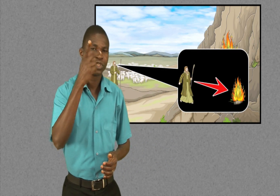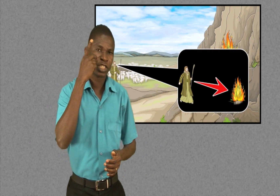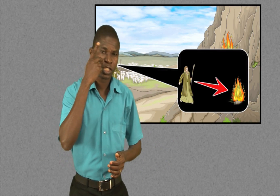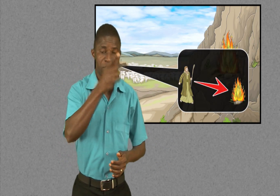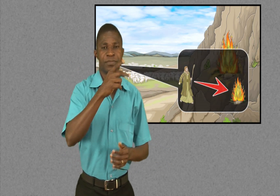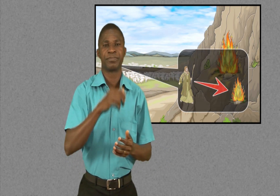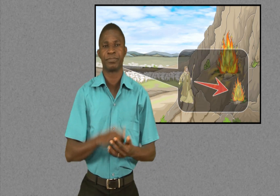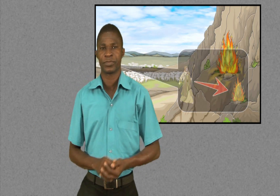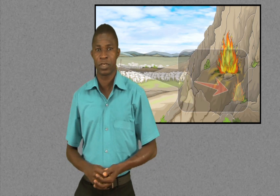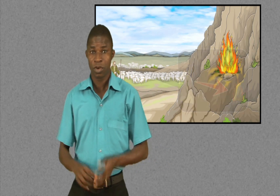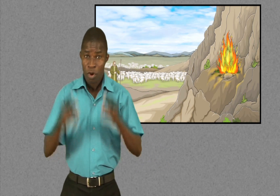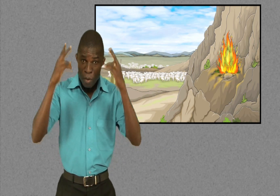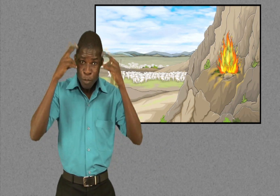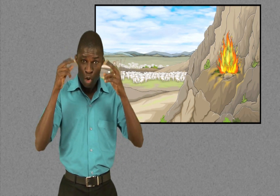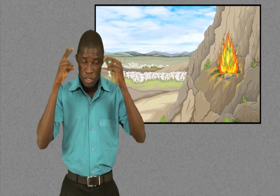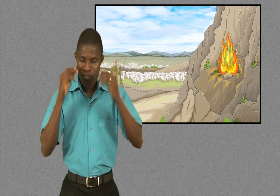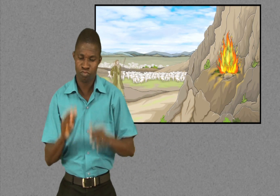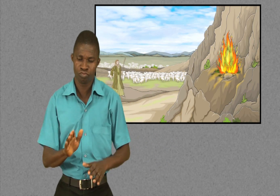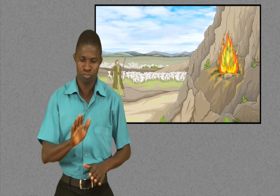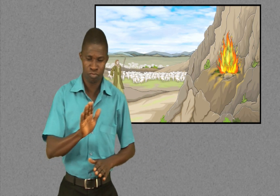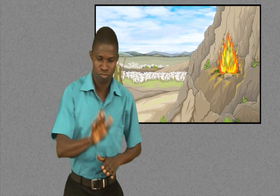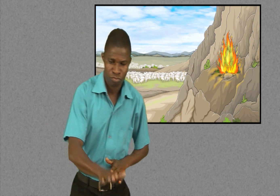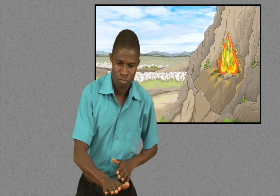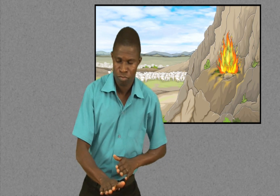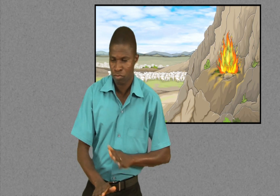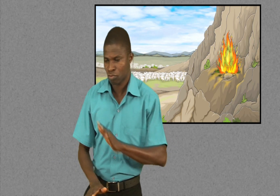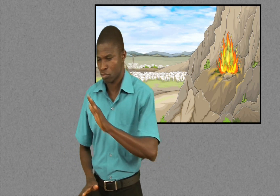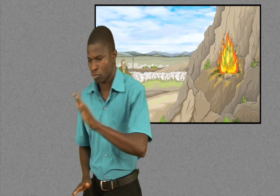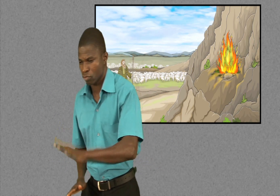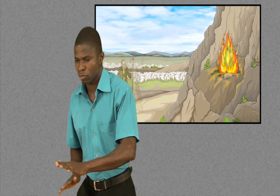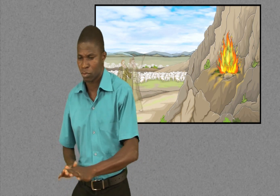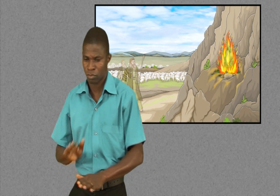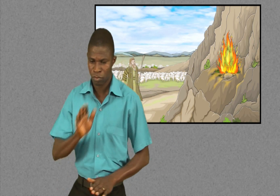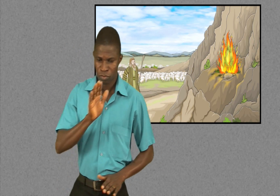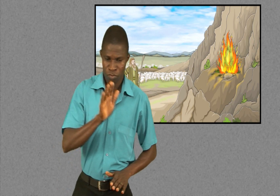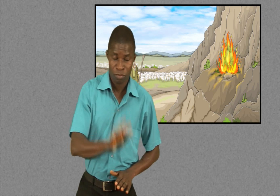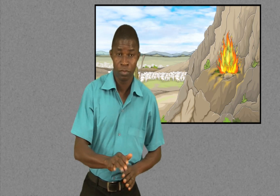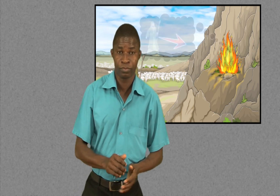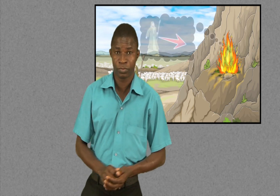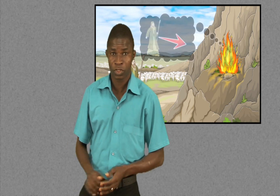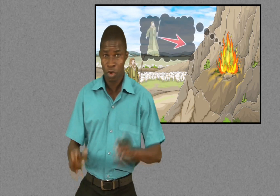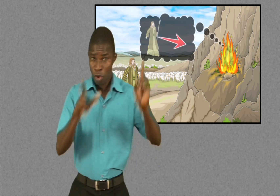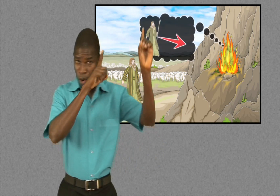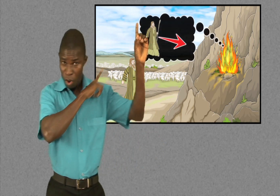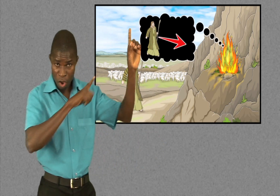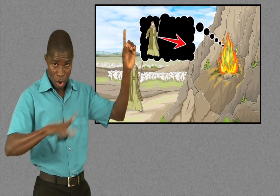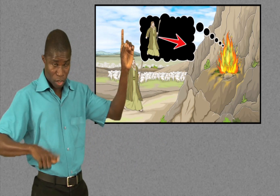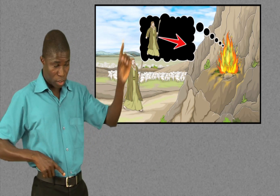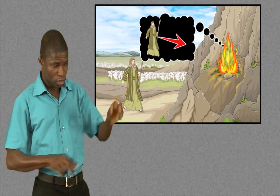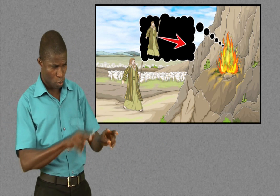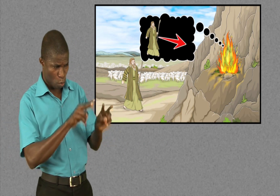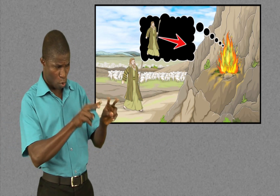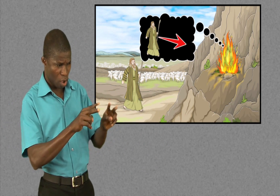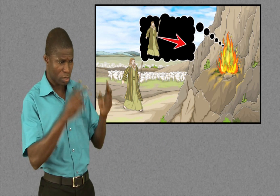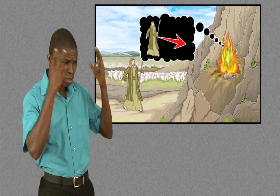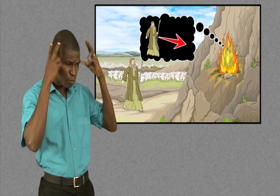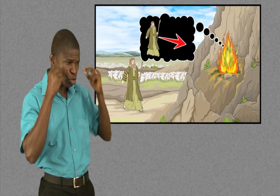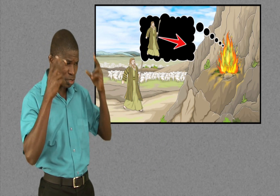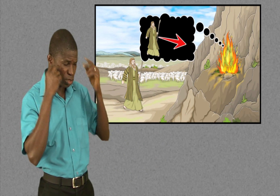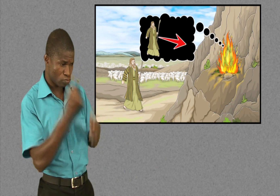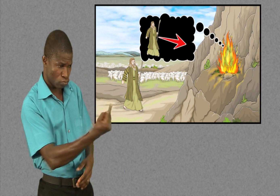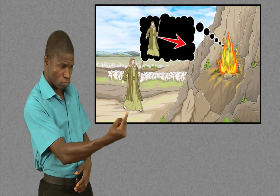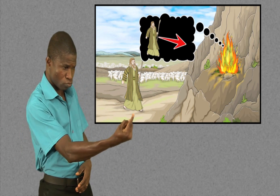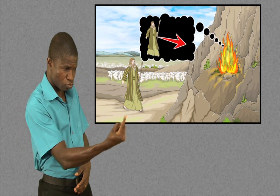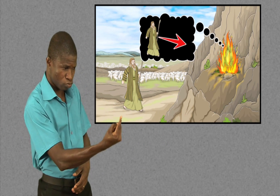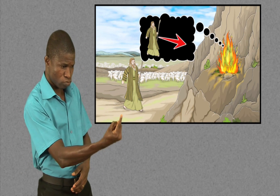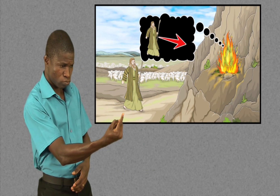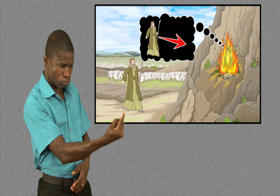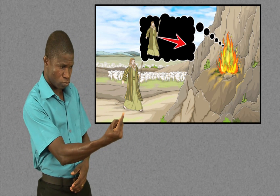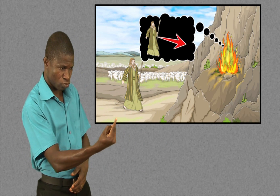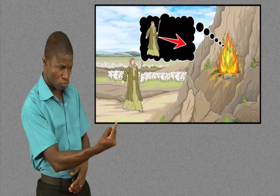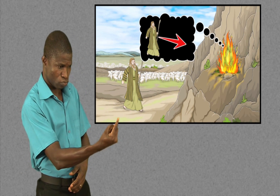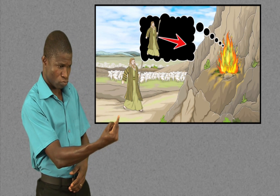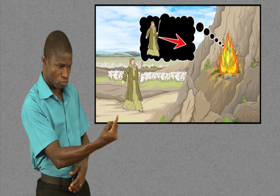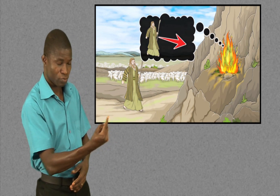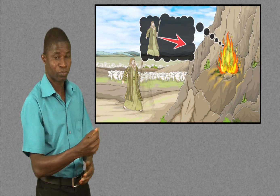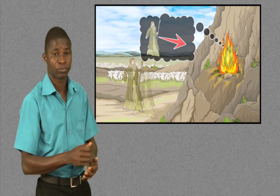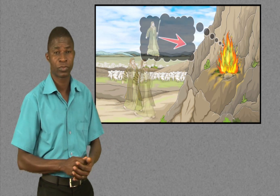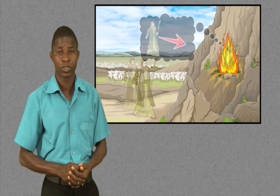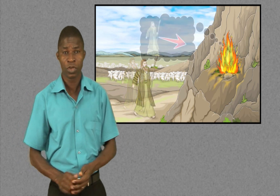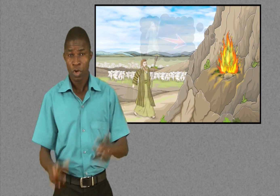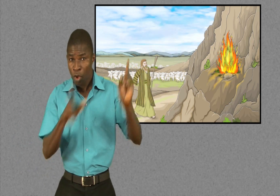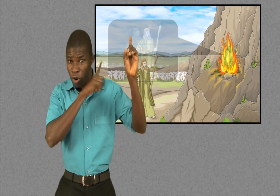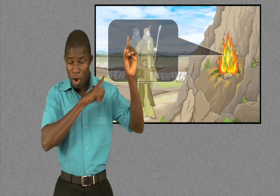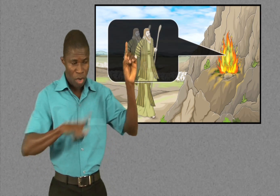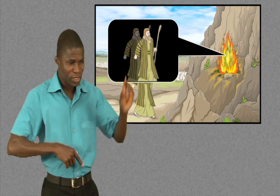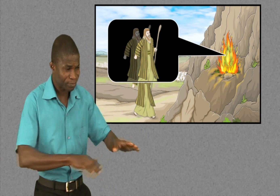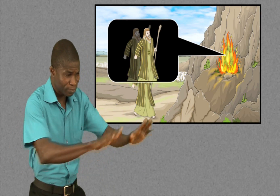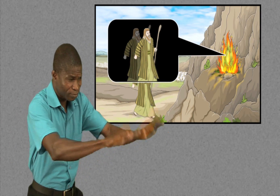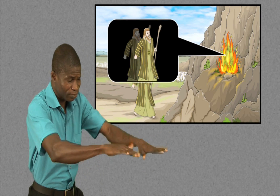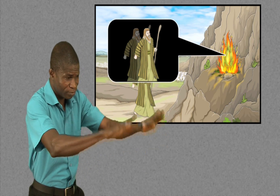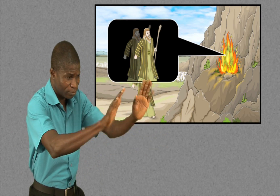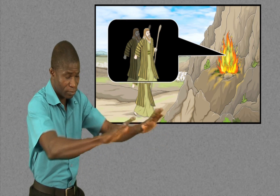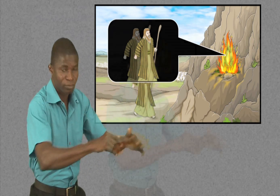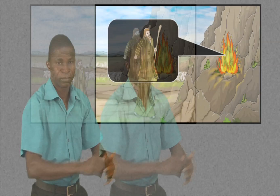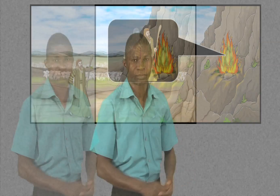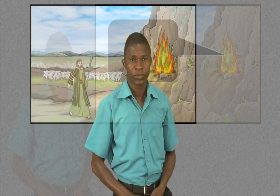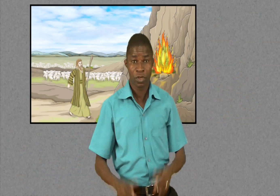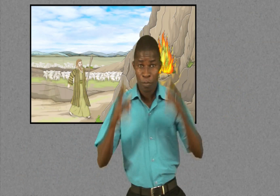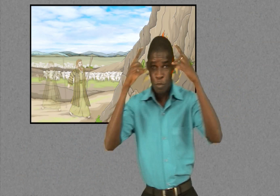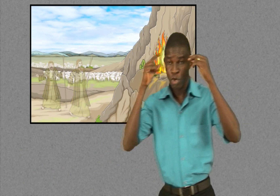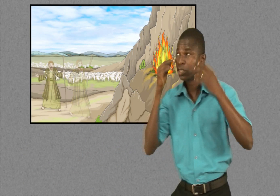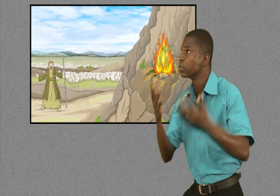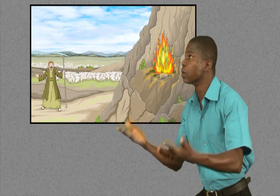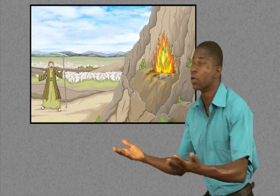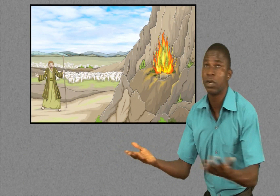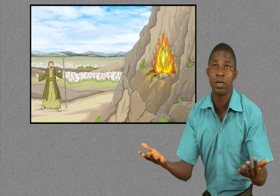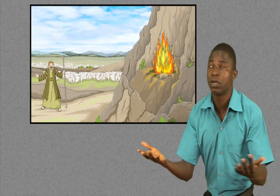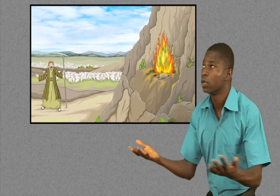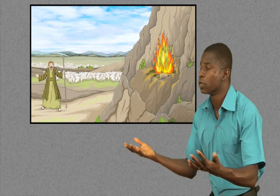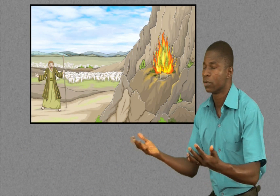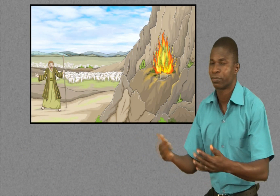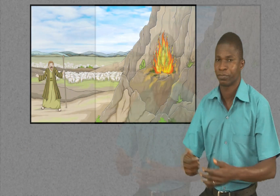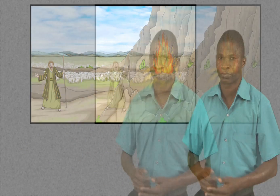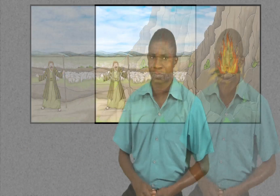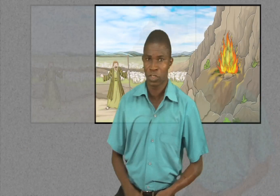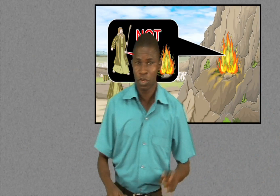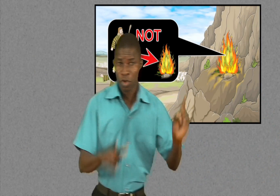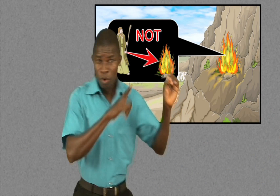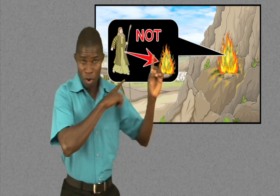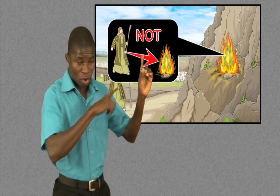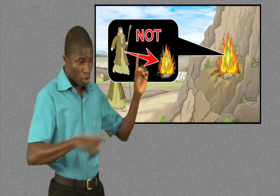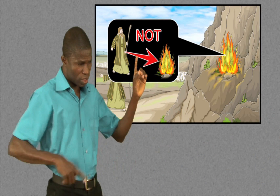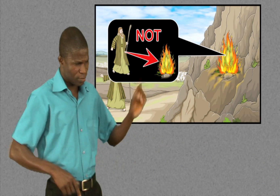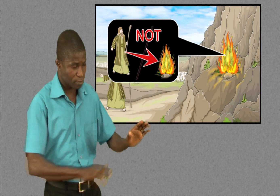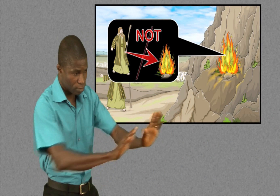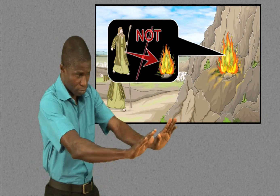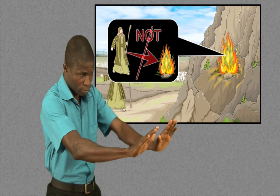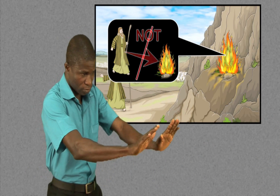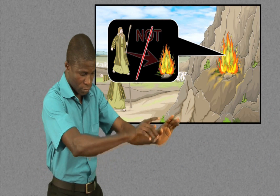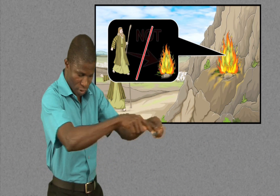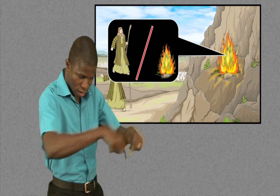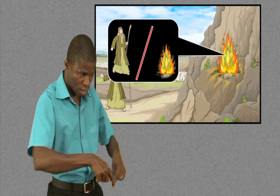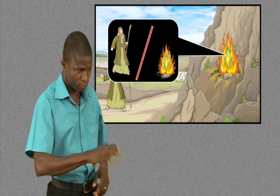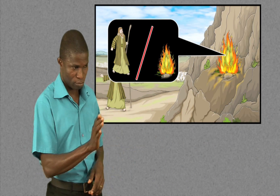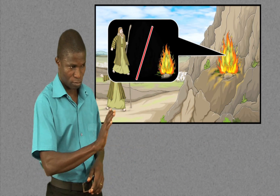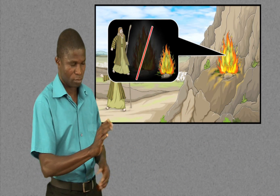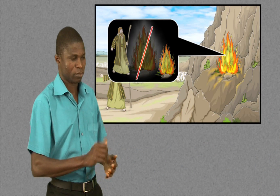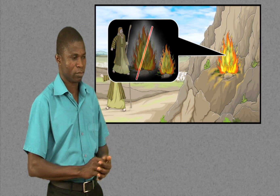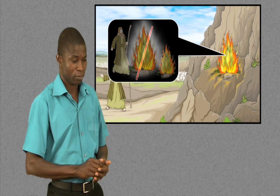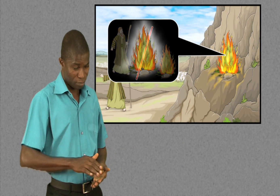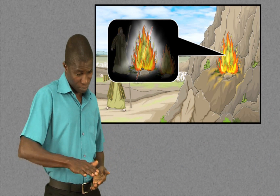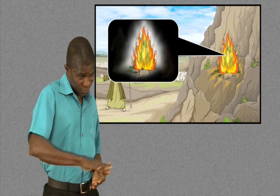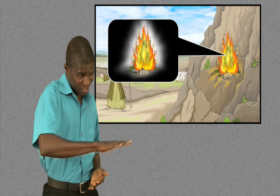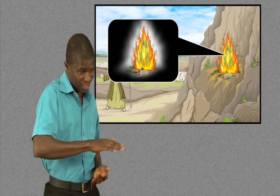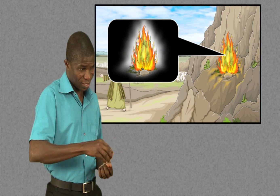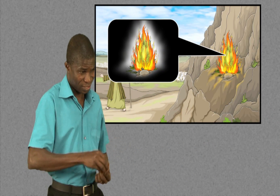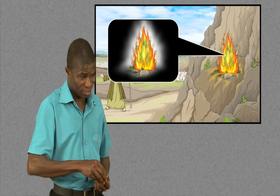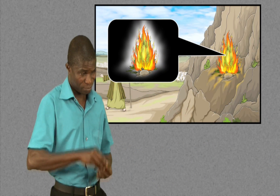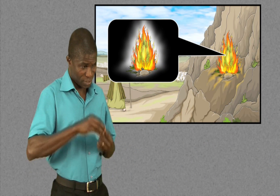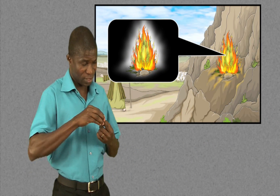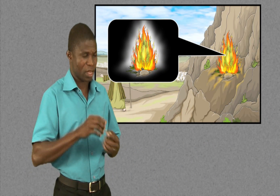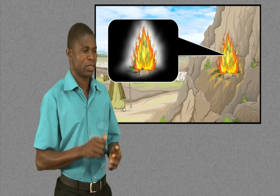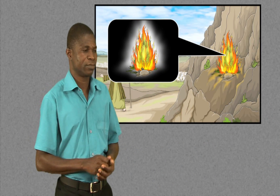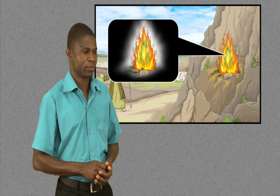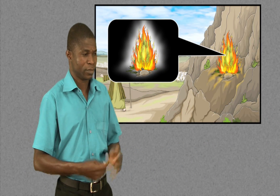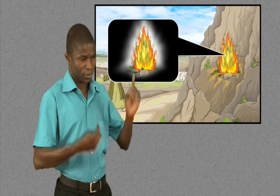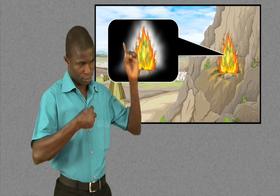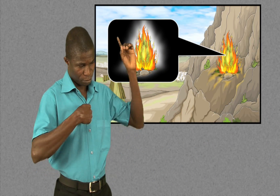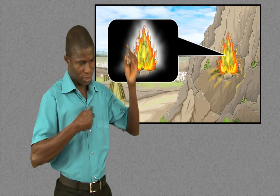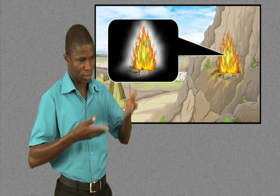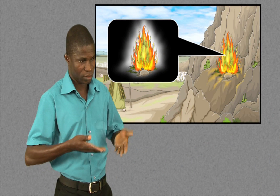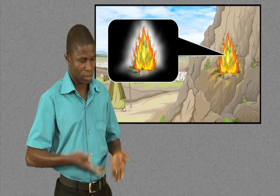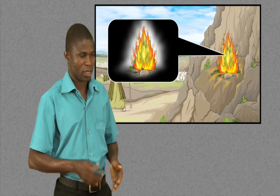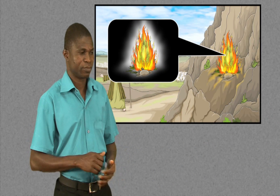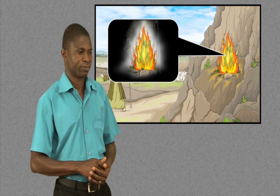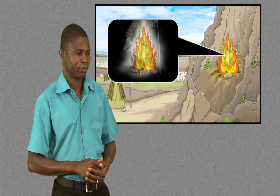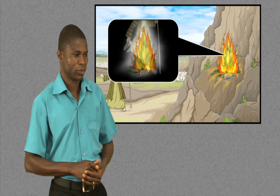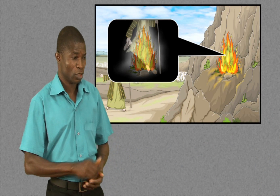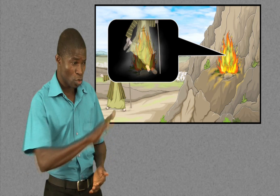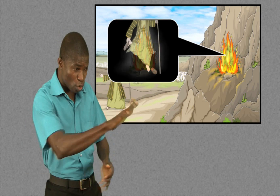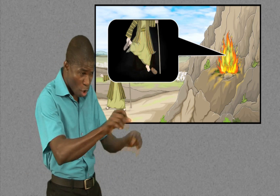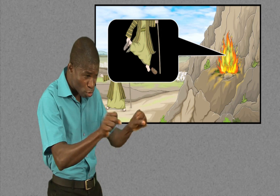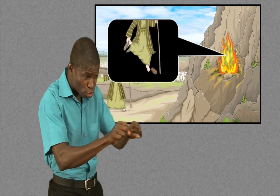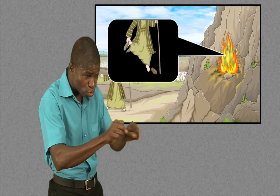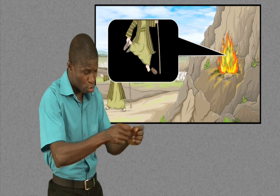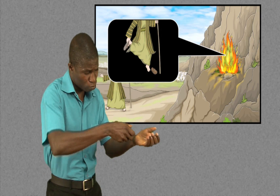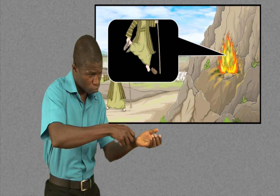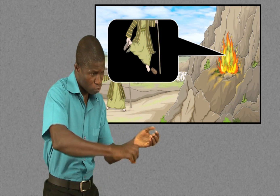When the LORD saw that he had gone over to look, God called out to him from within the bush, “Moses, Moses!” “Here I am,” he answered. “Do not come any closer,” God said.